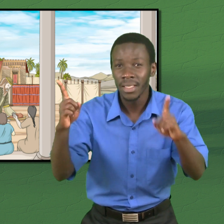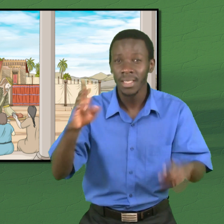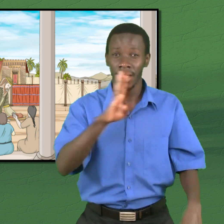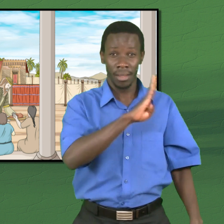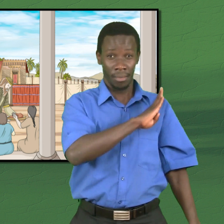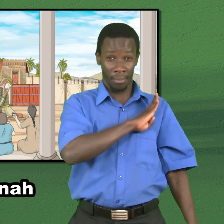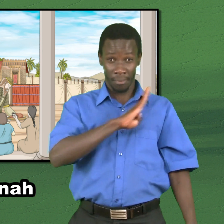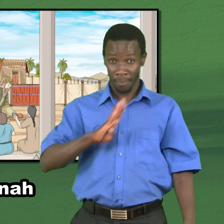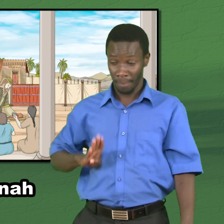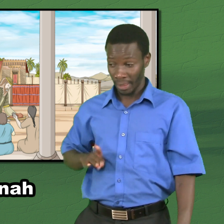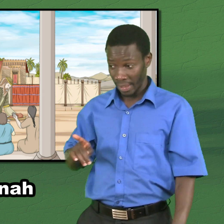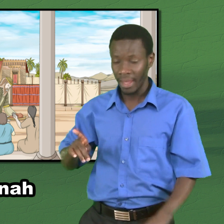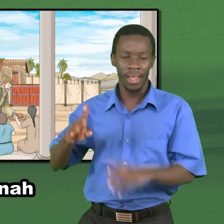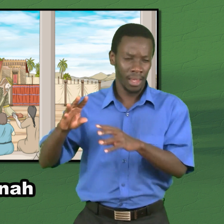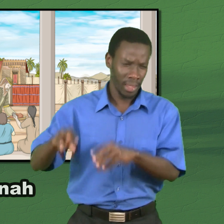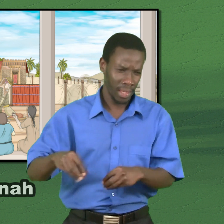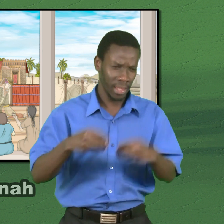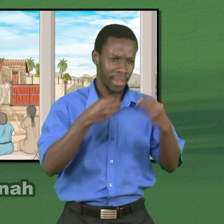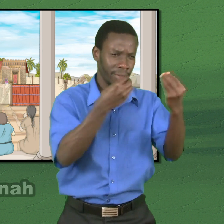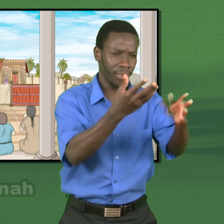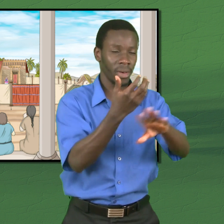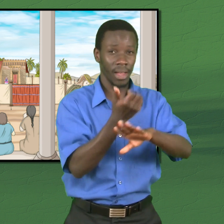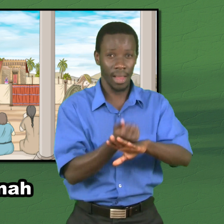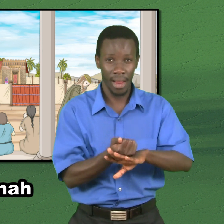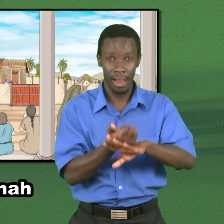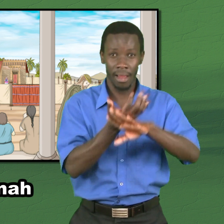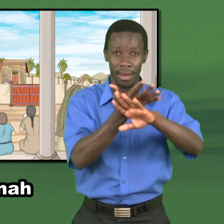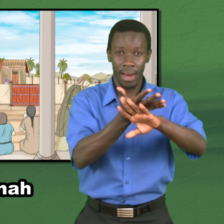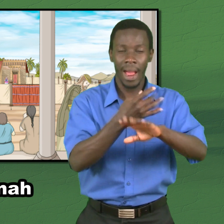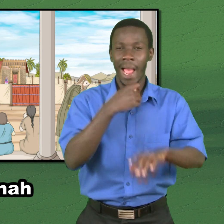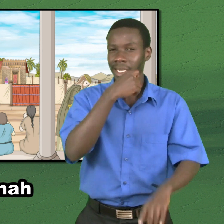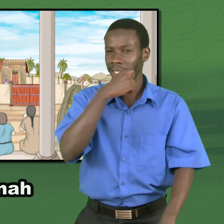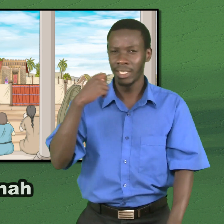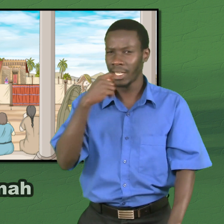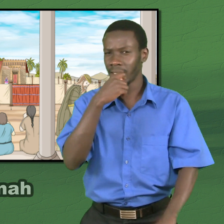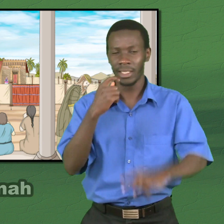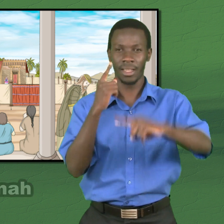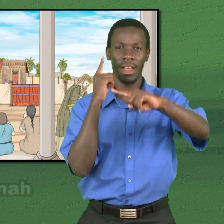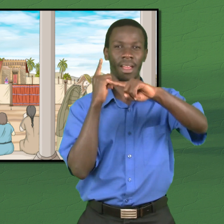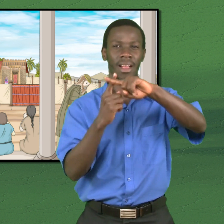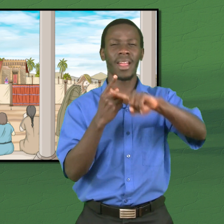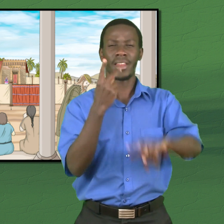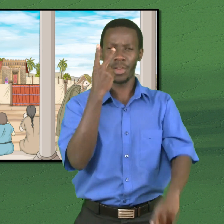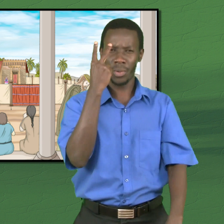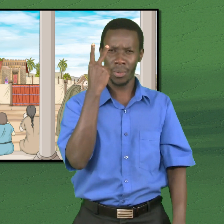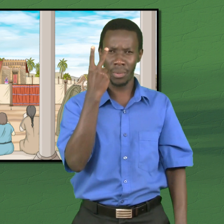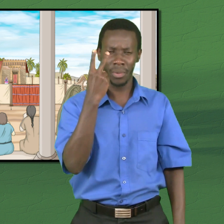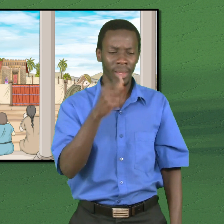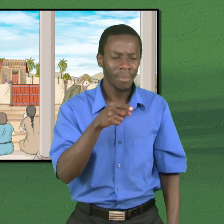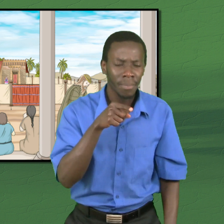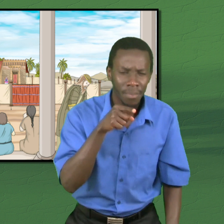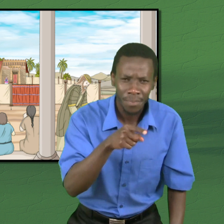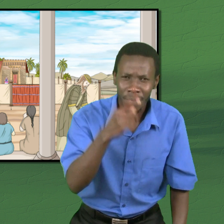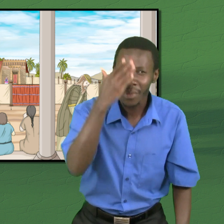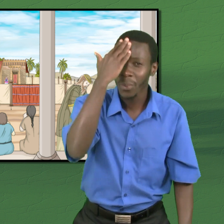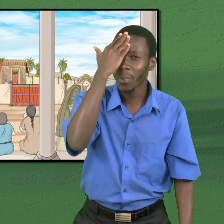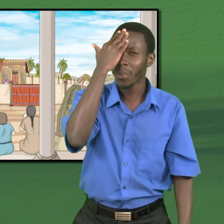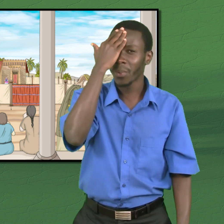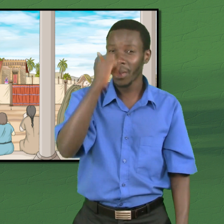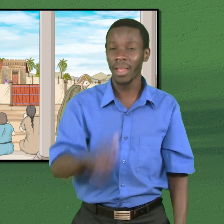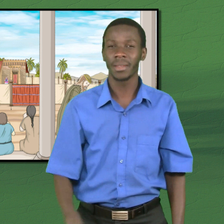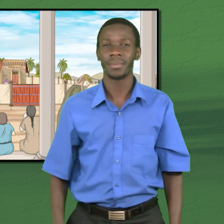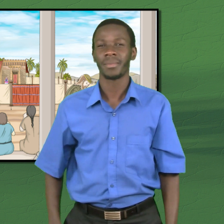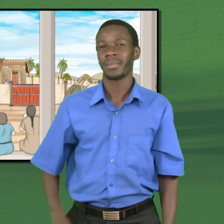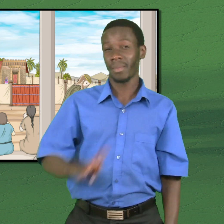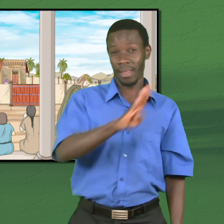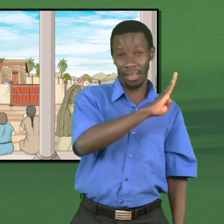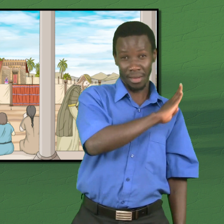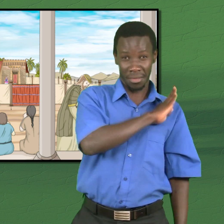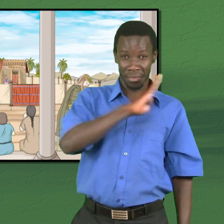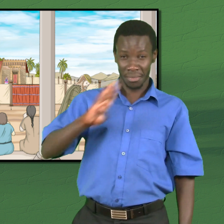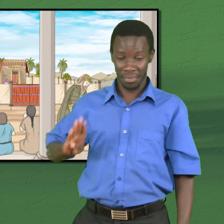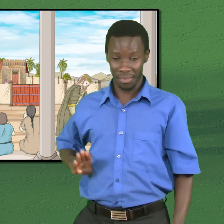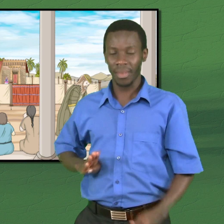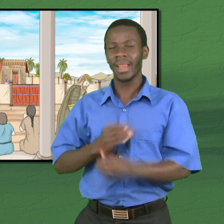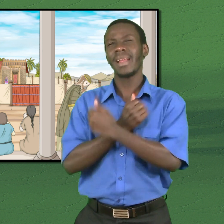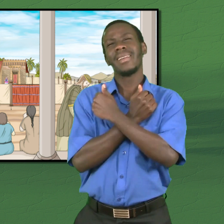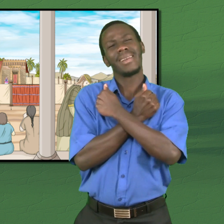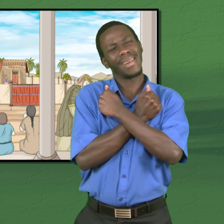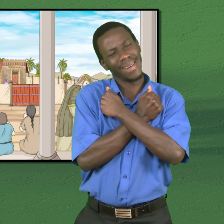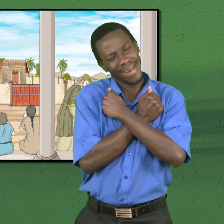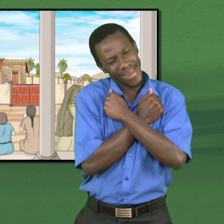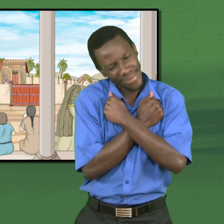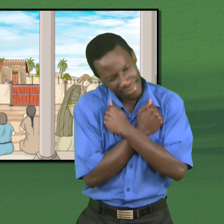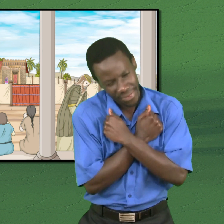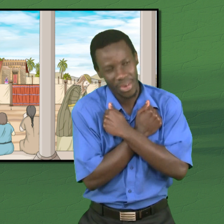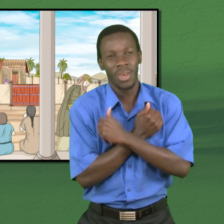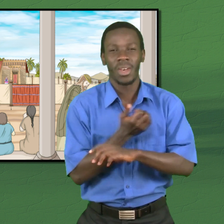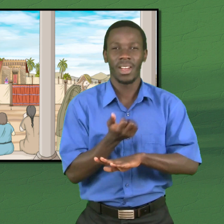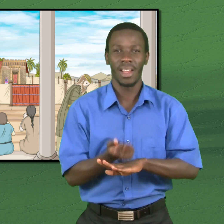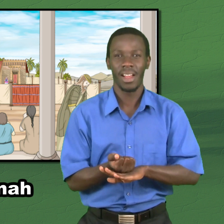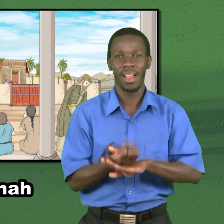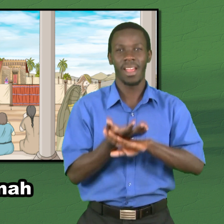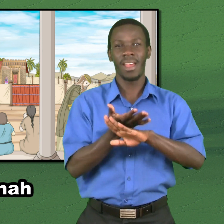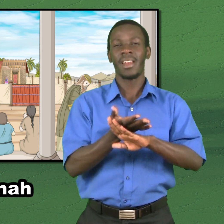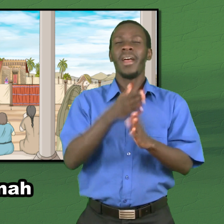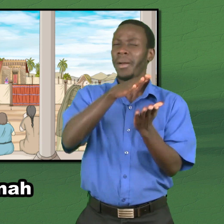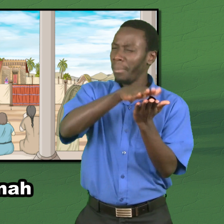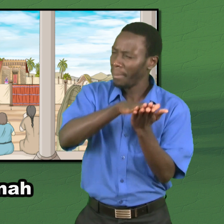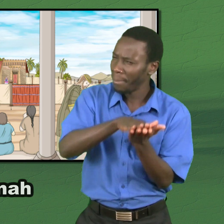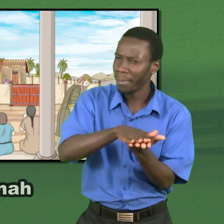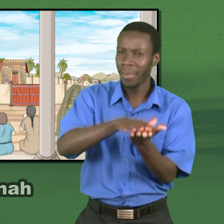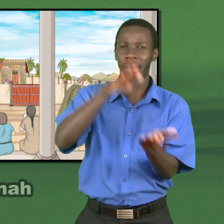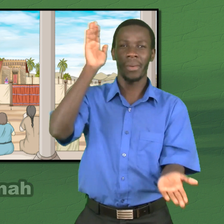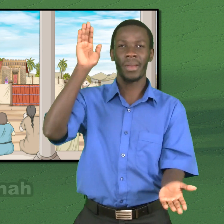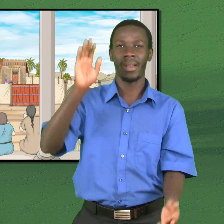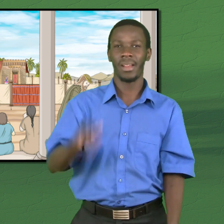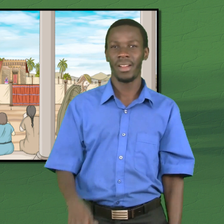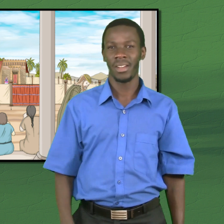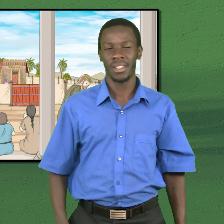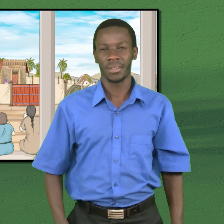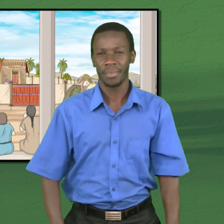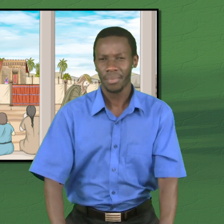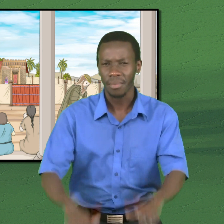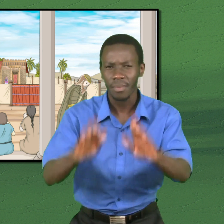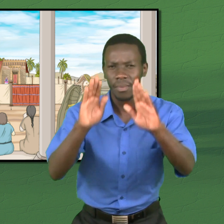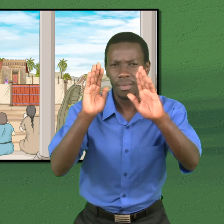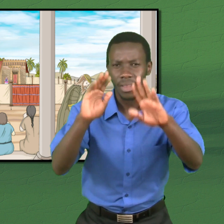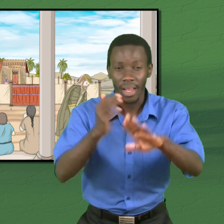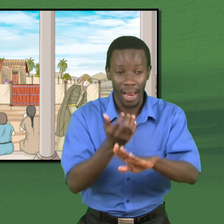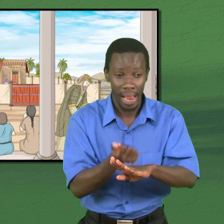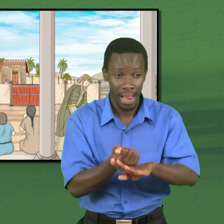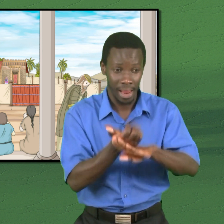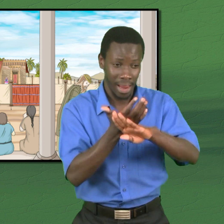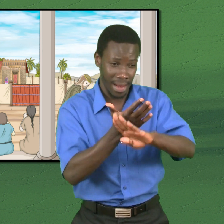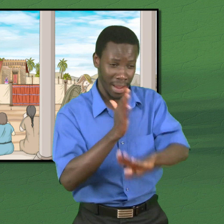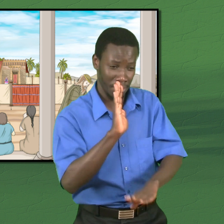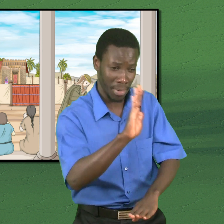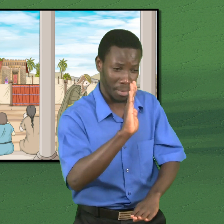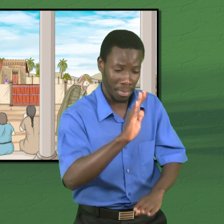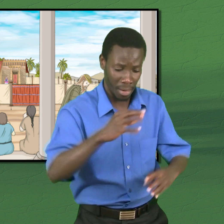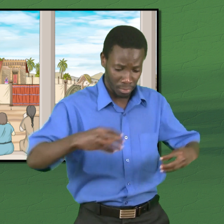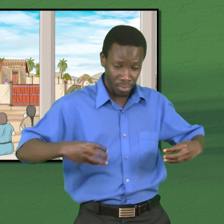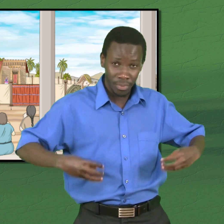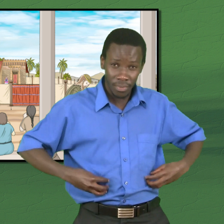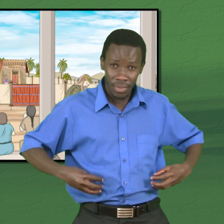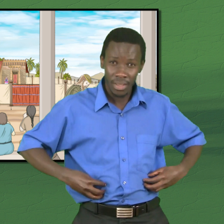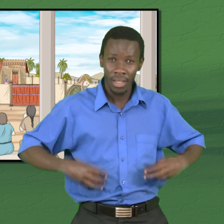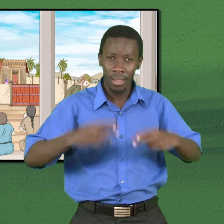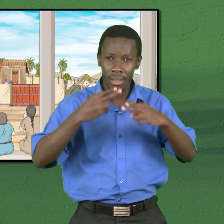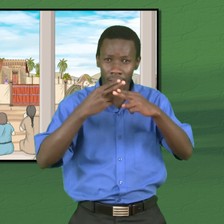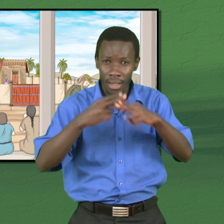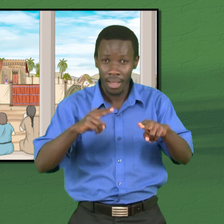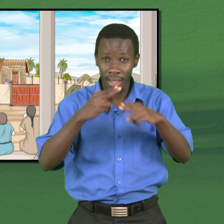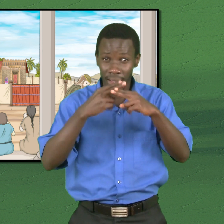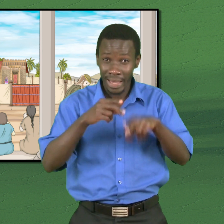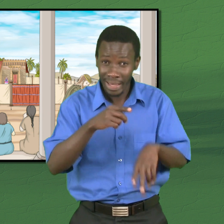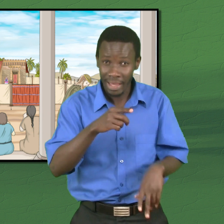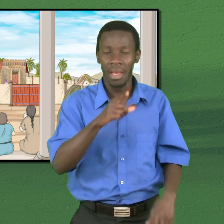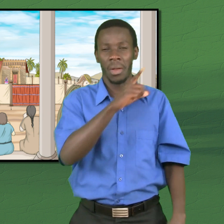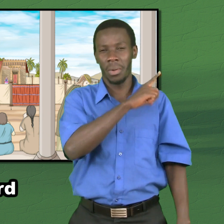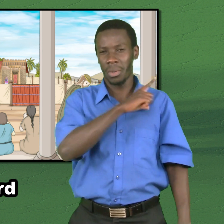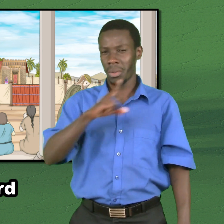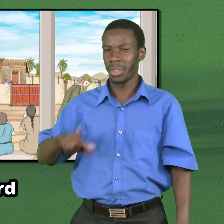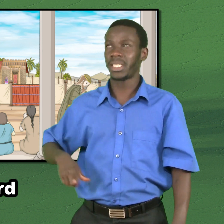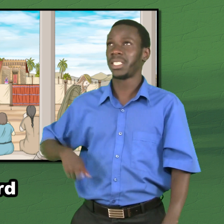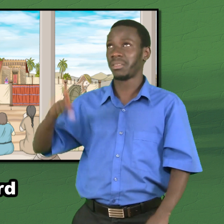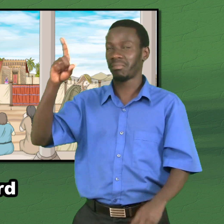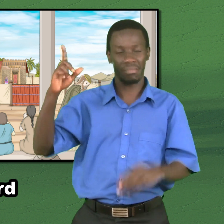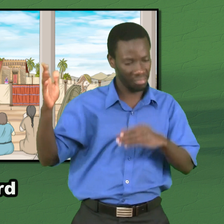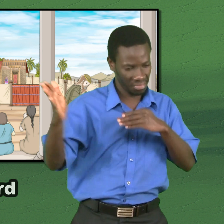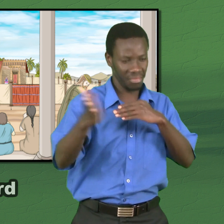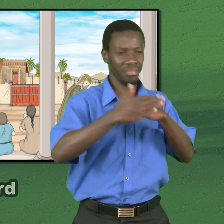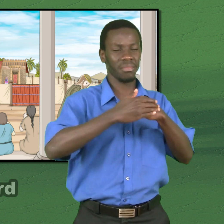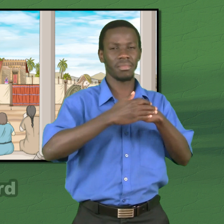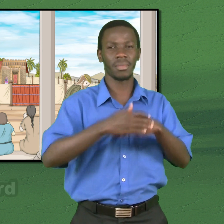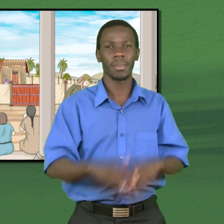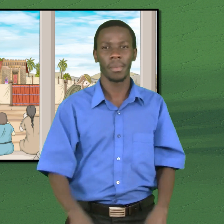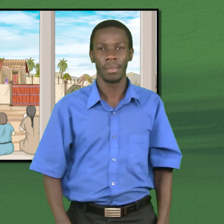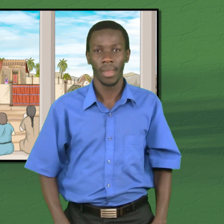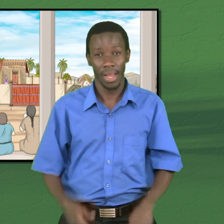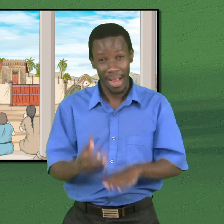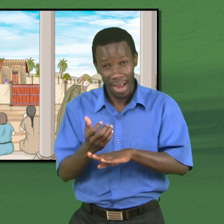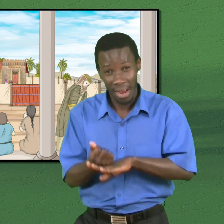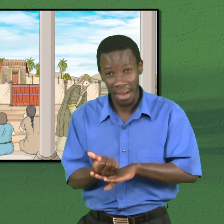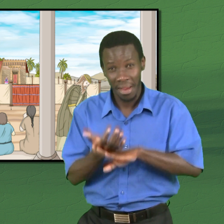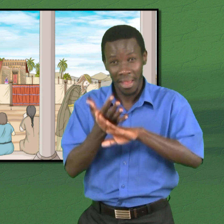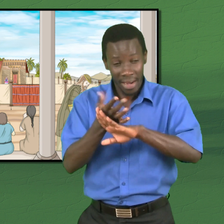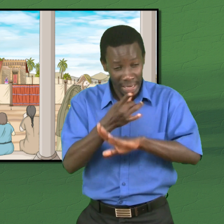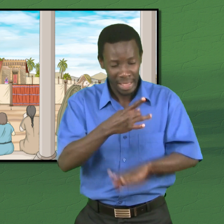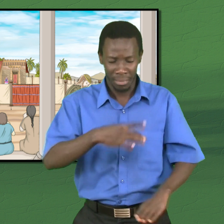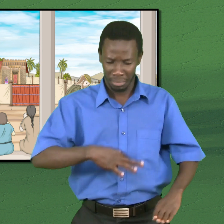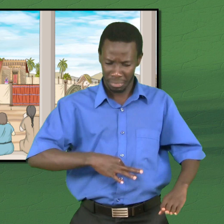But to Hannah he would give a double portion, for he loved her even though the LORD had closed her womb.